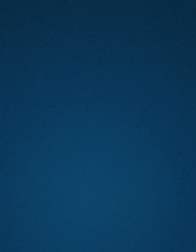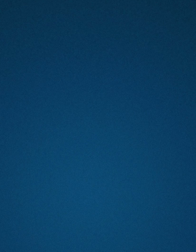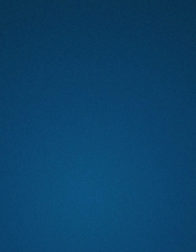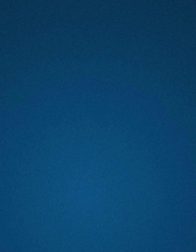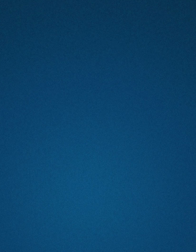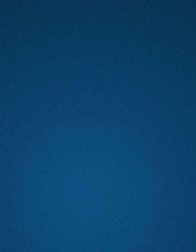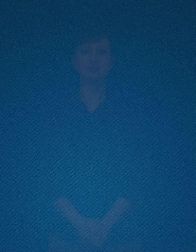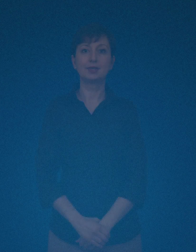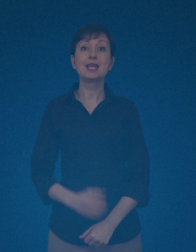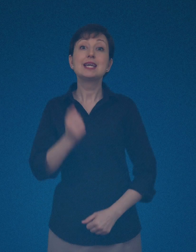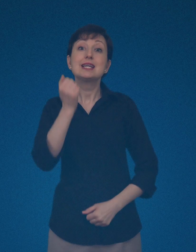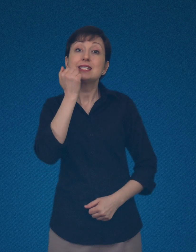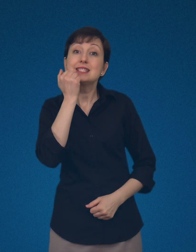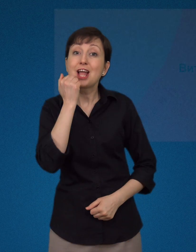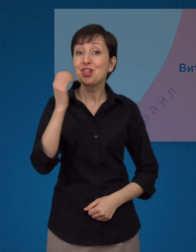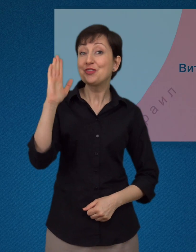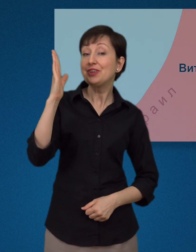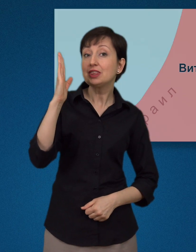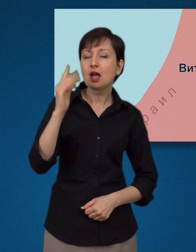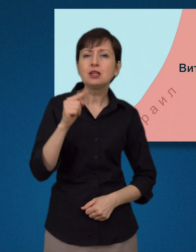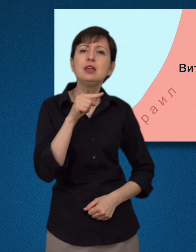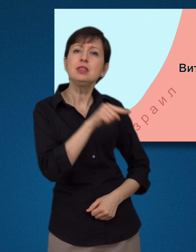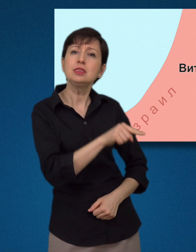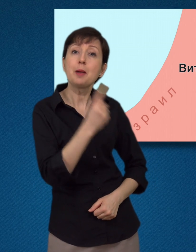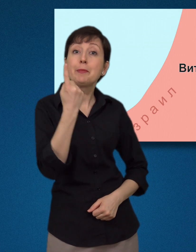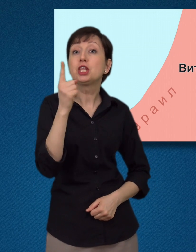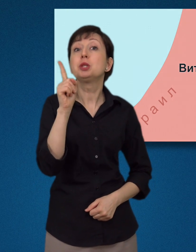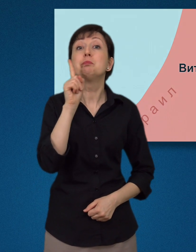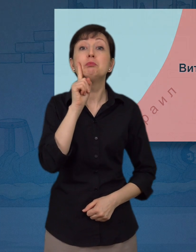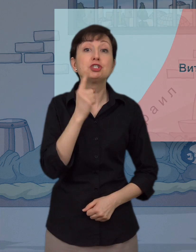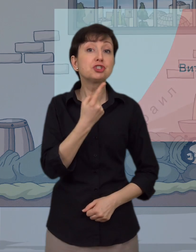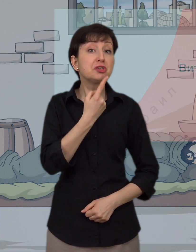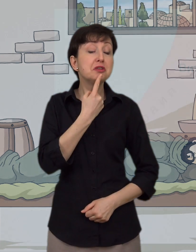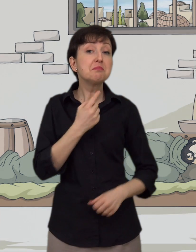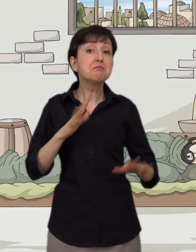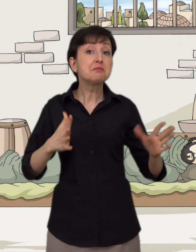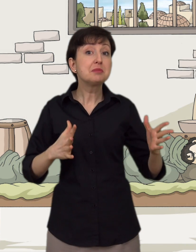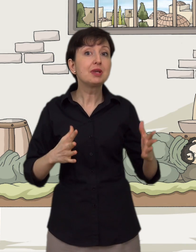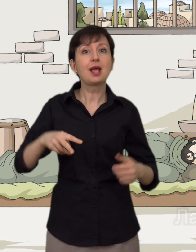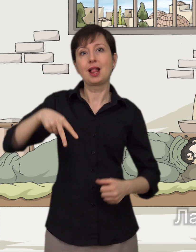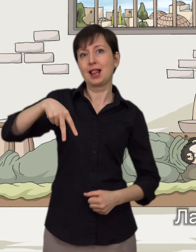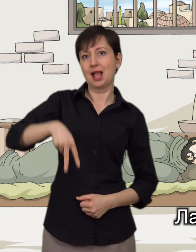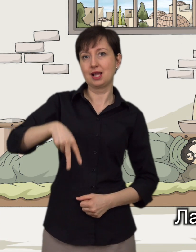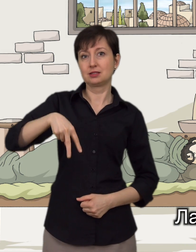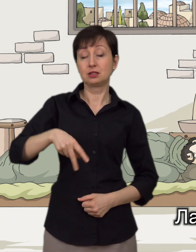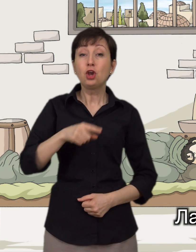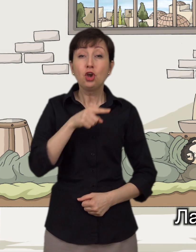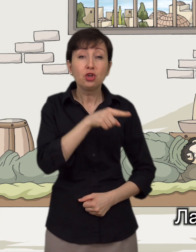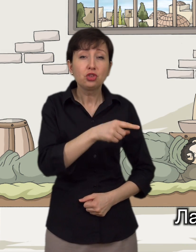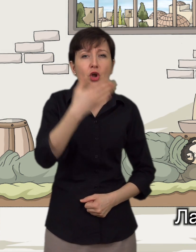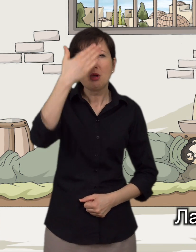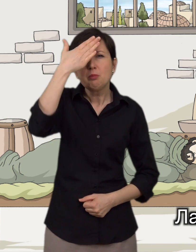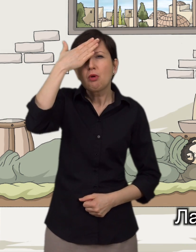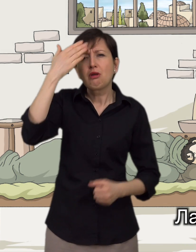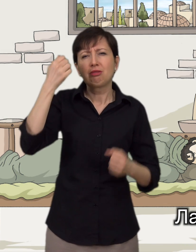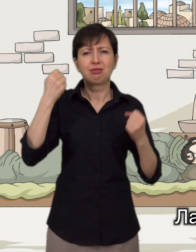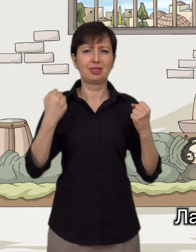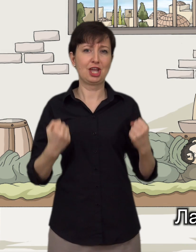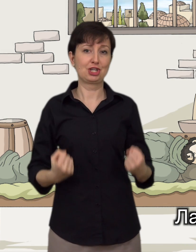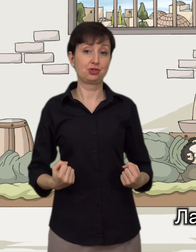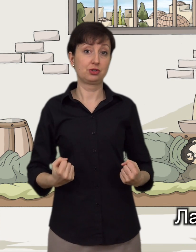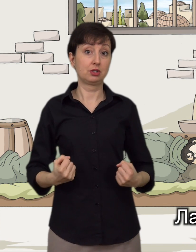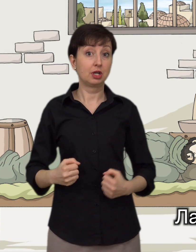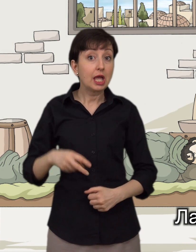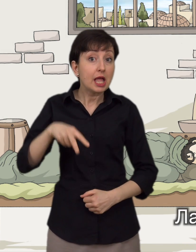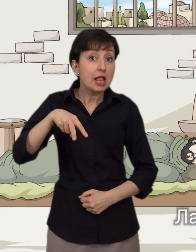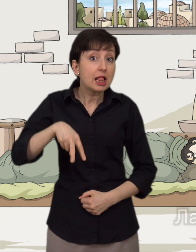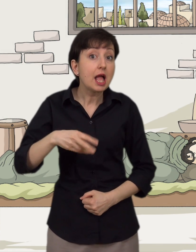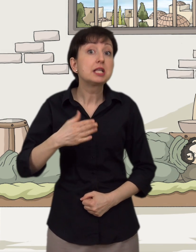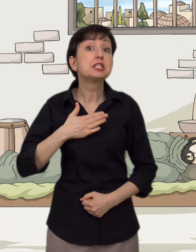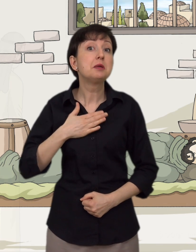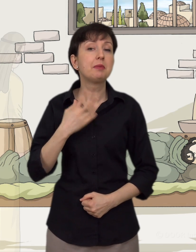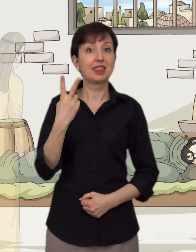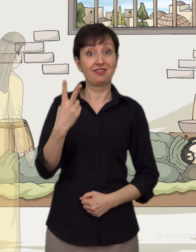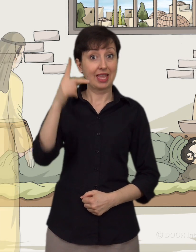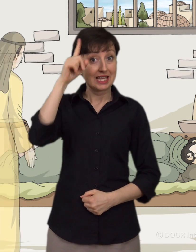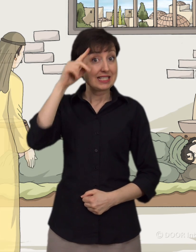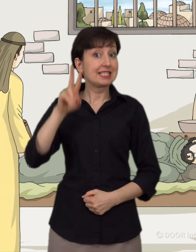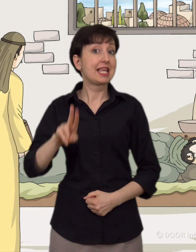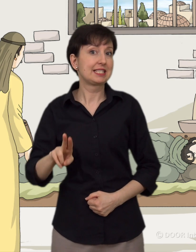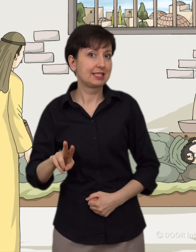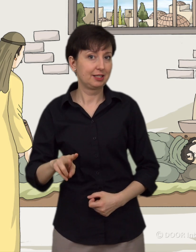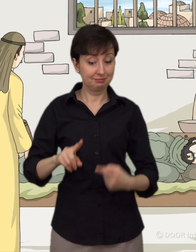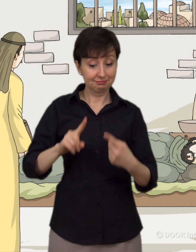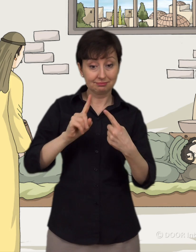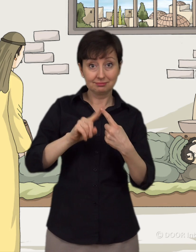At this time a man named Lazarus was sick.